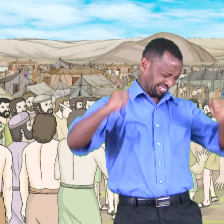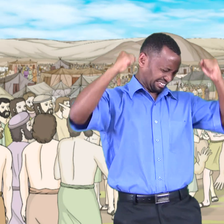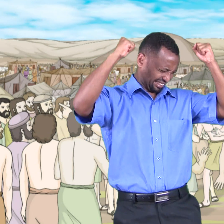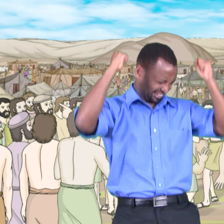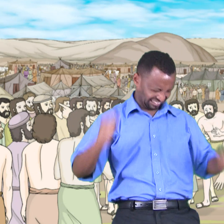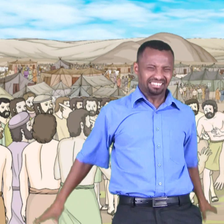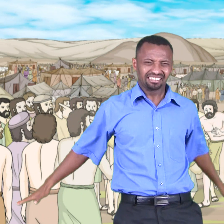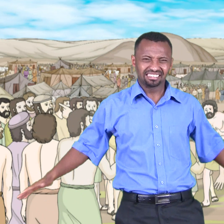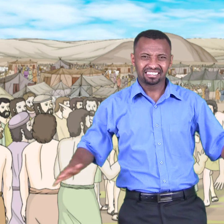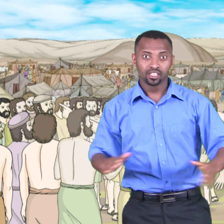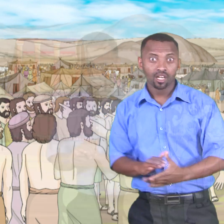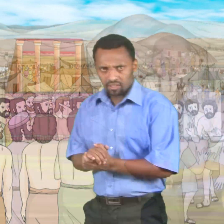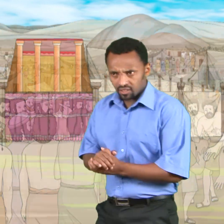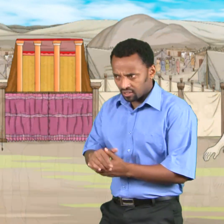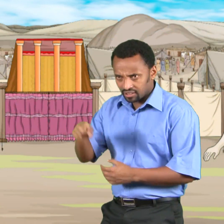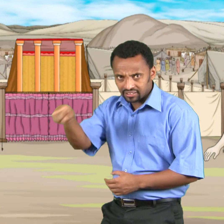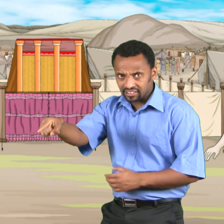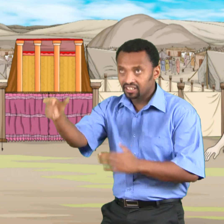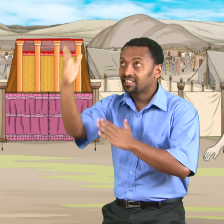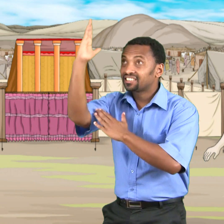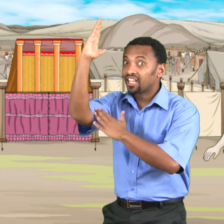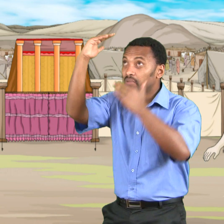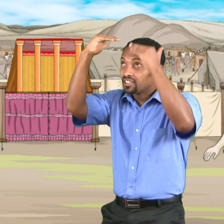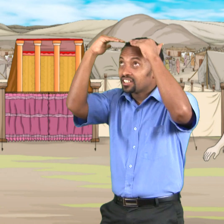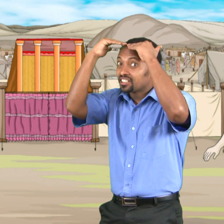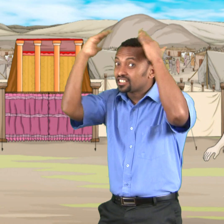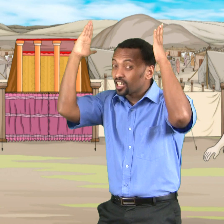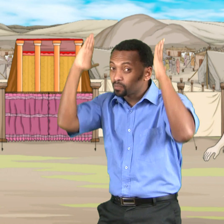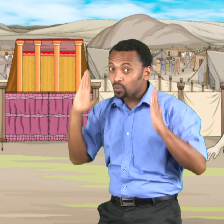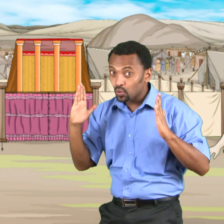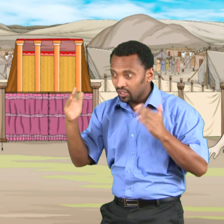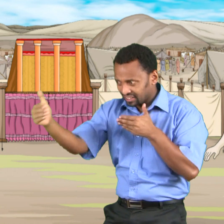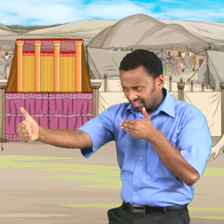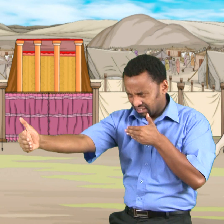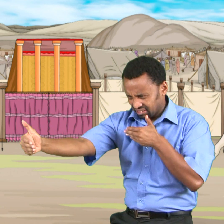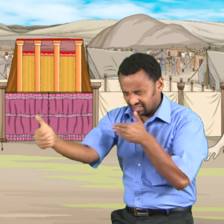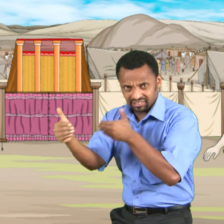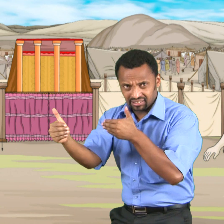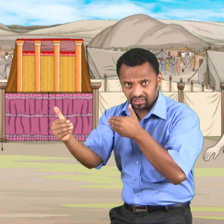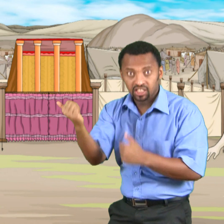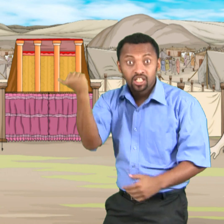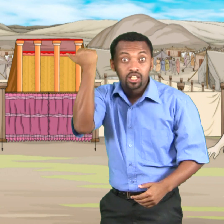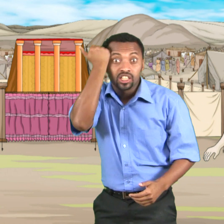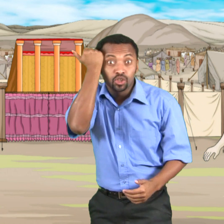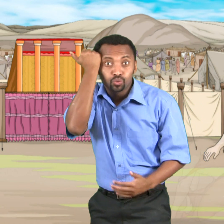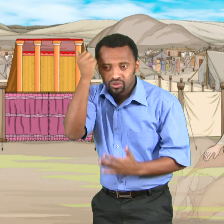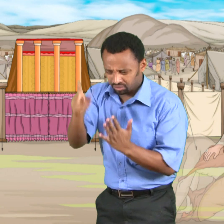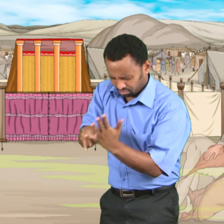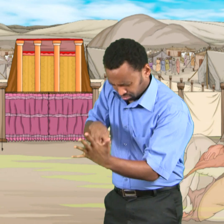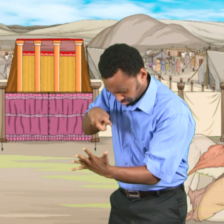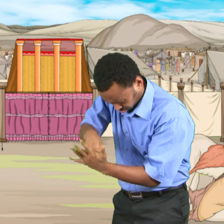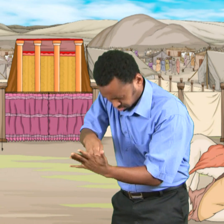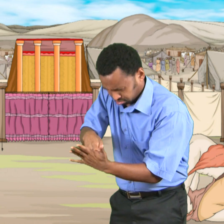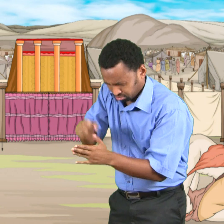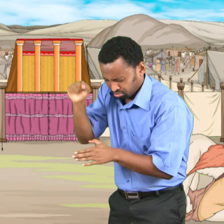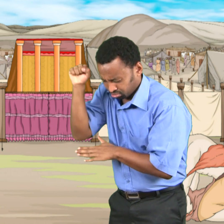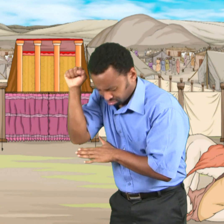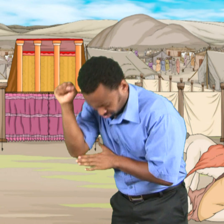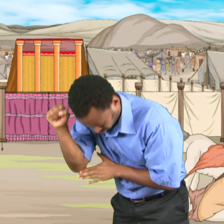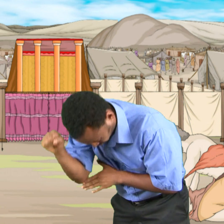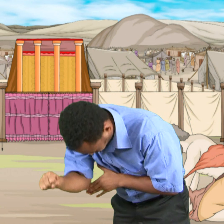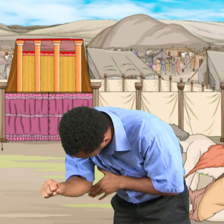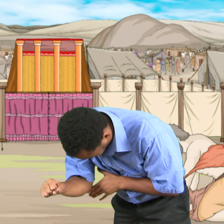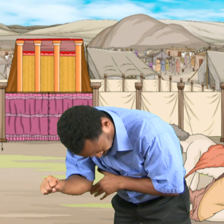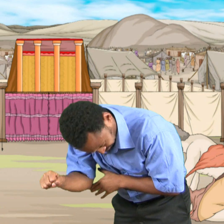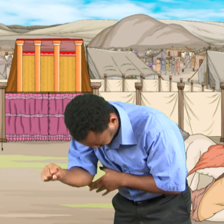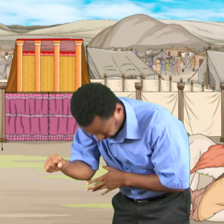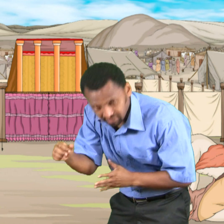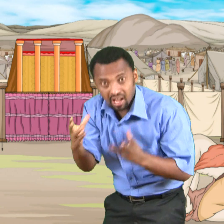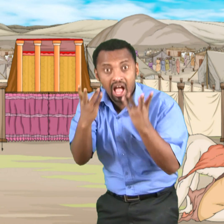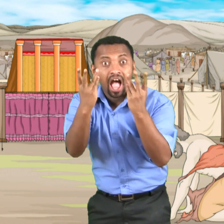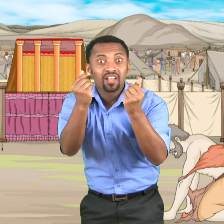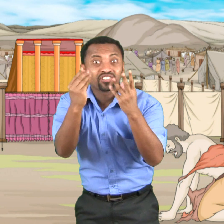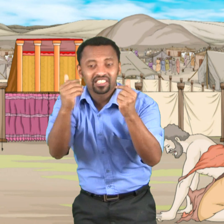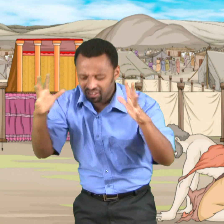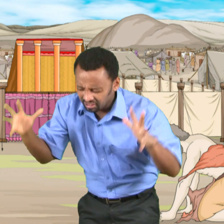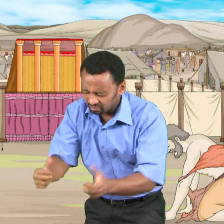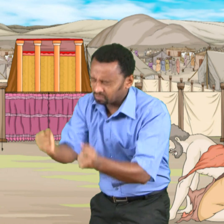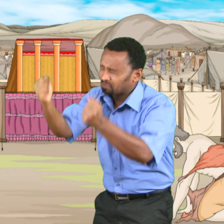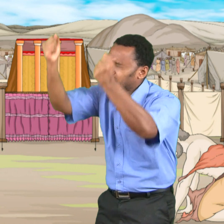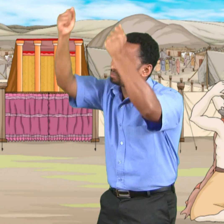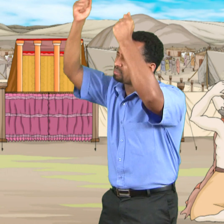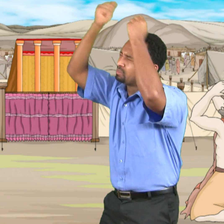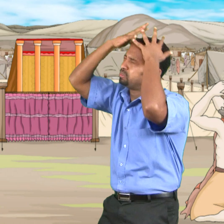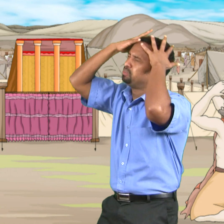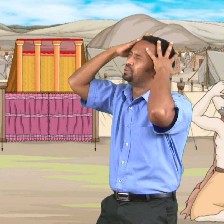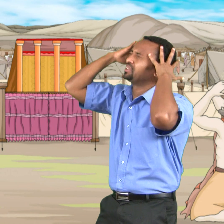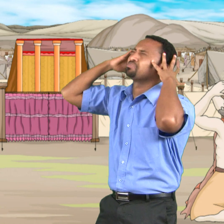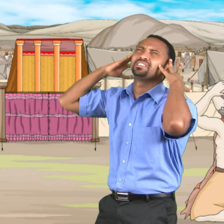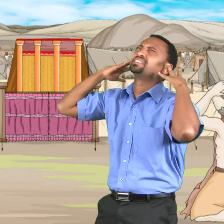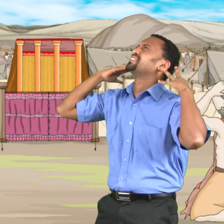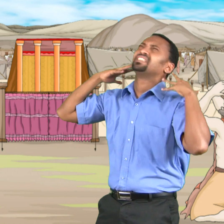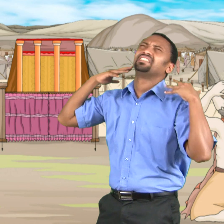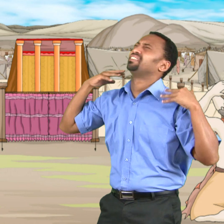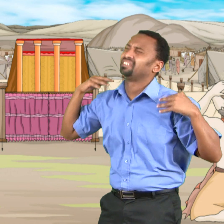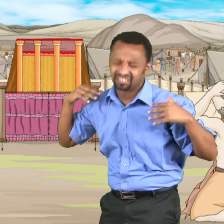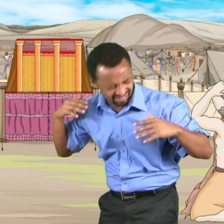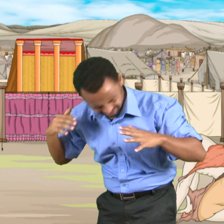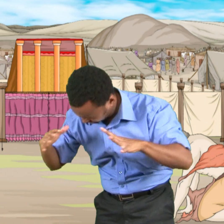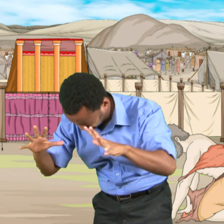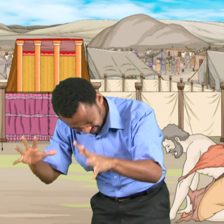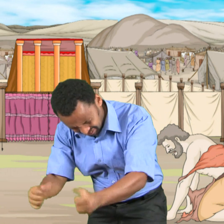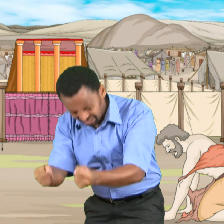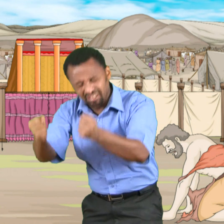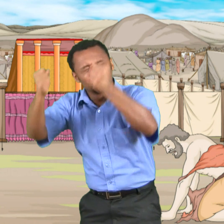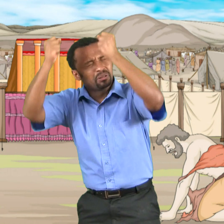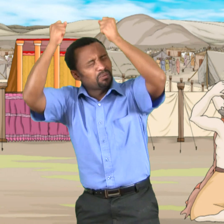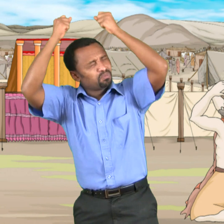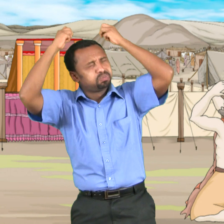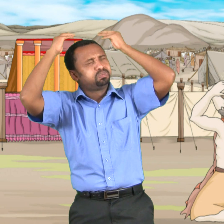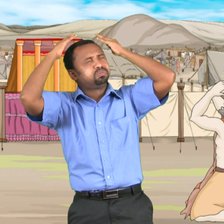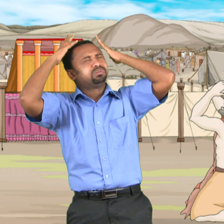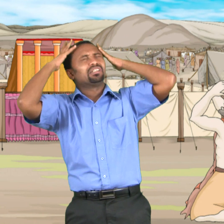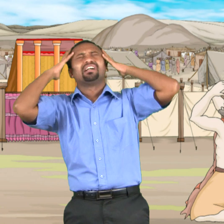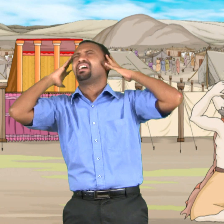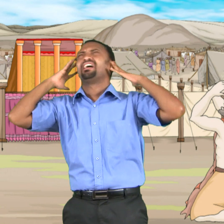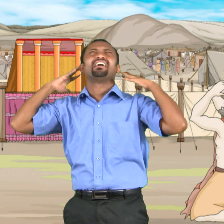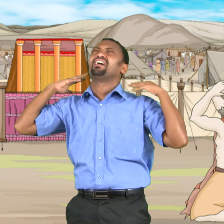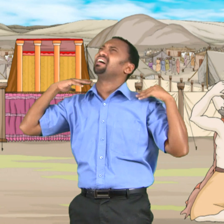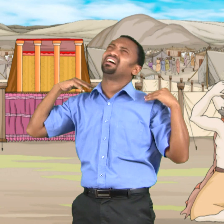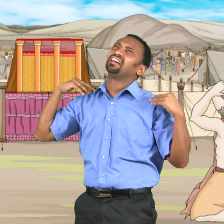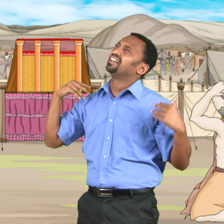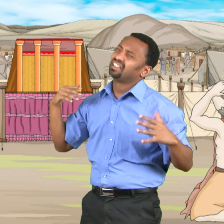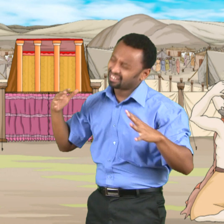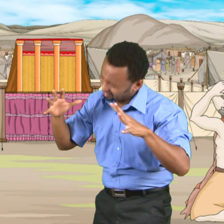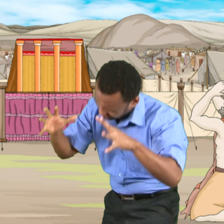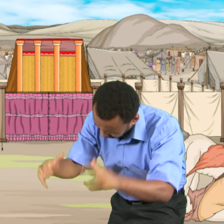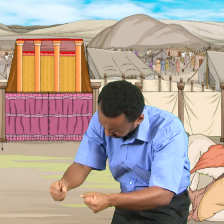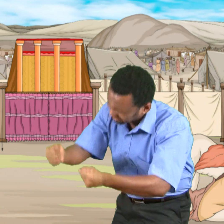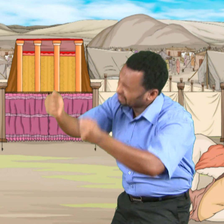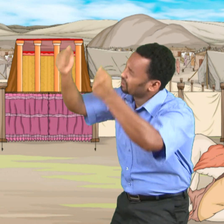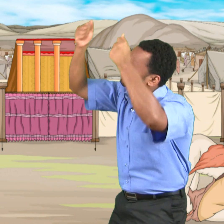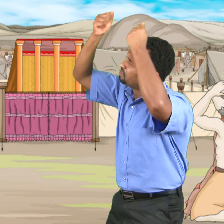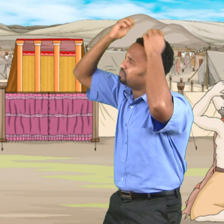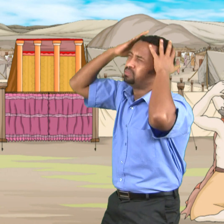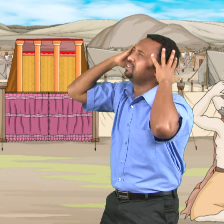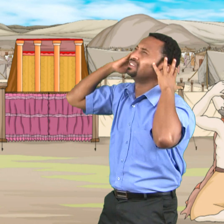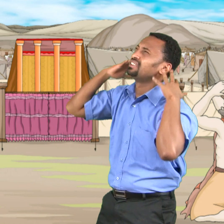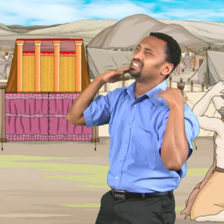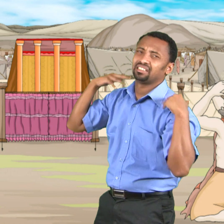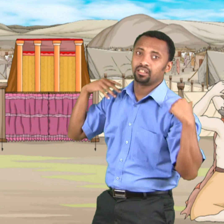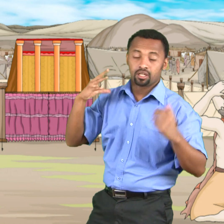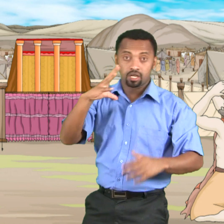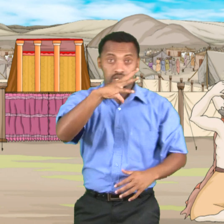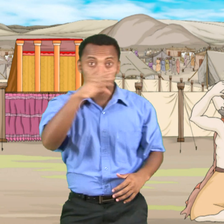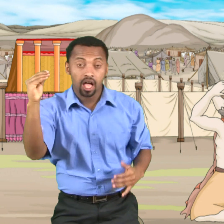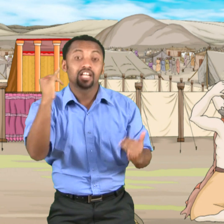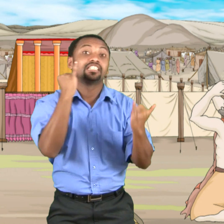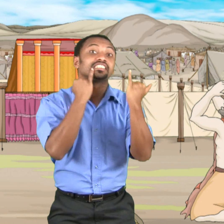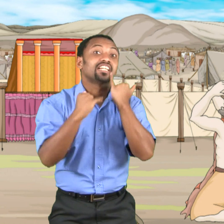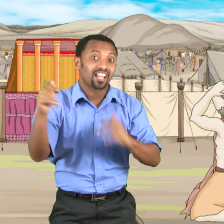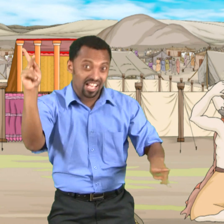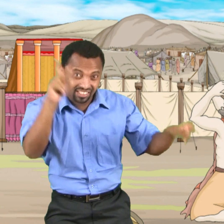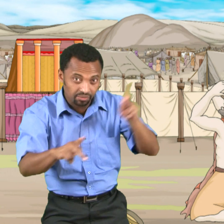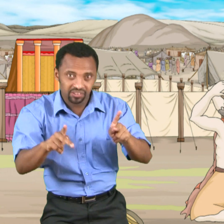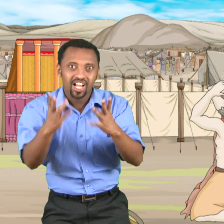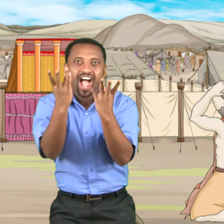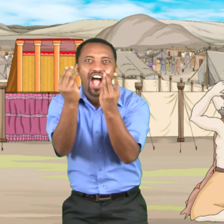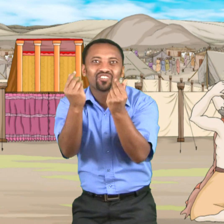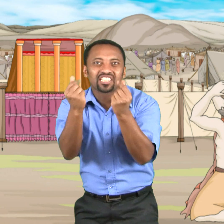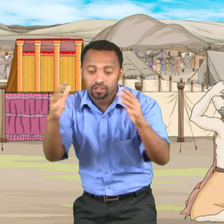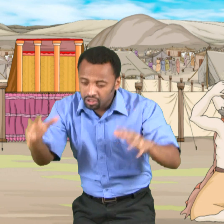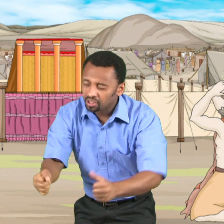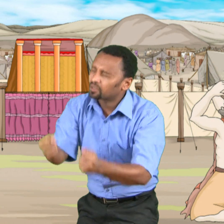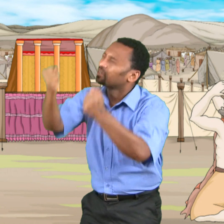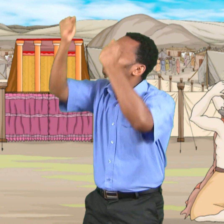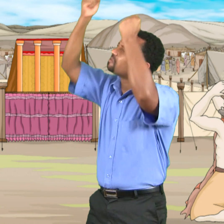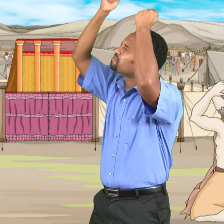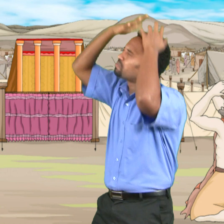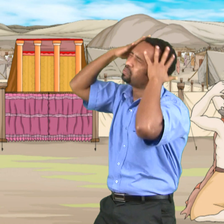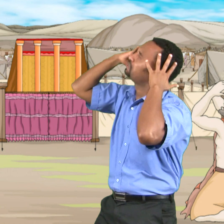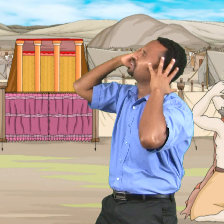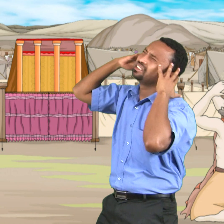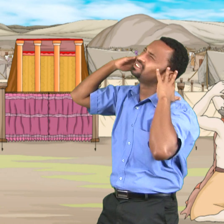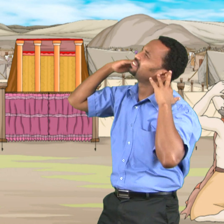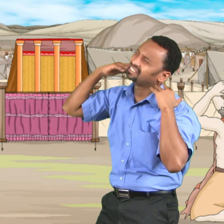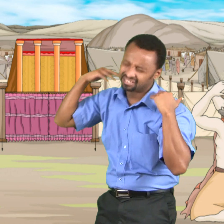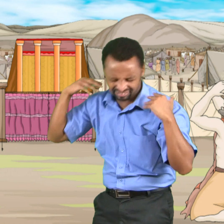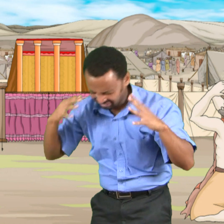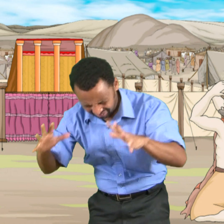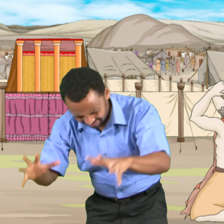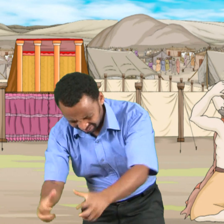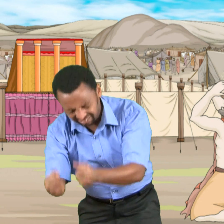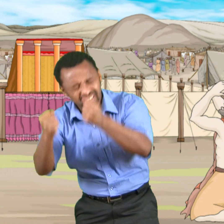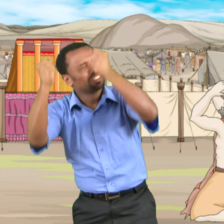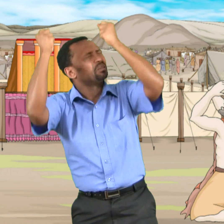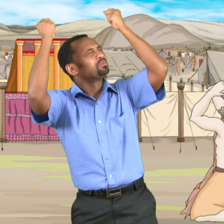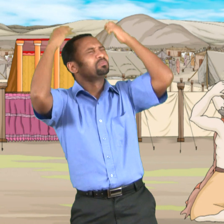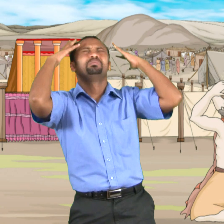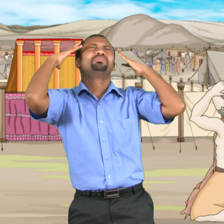Then Joshua tore his clothes and fell facedown before the ark of the LORD until evening, as did the elders of Israel;